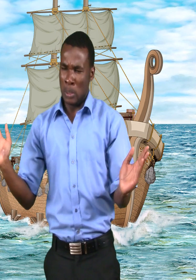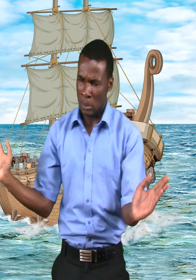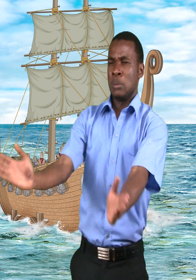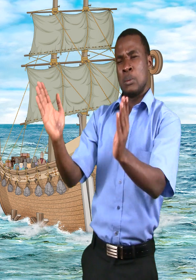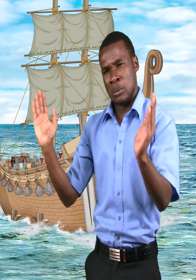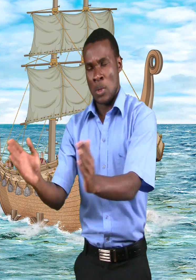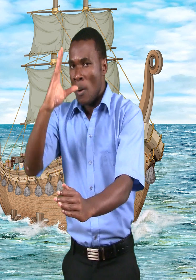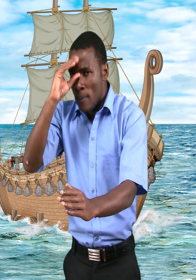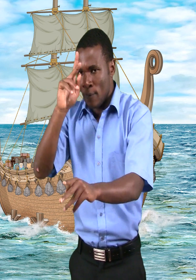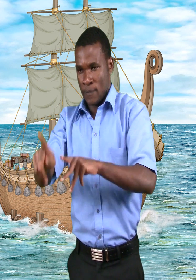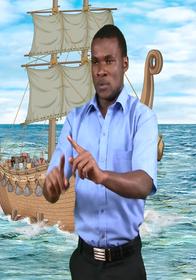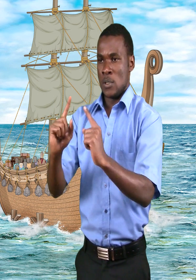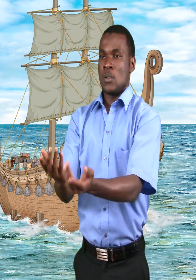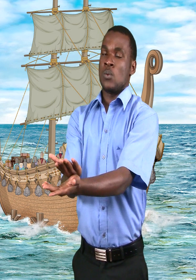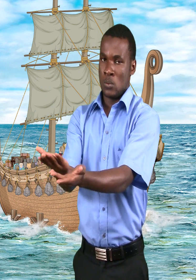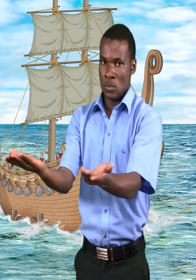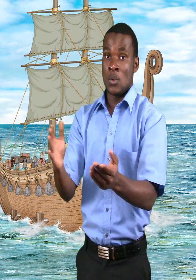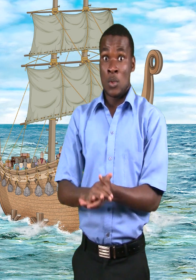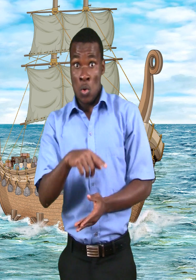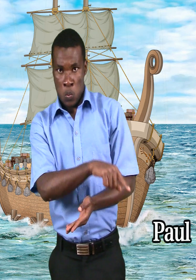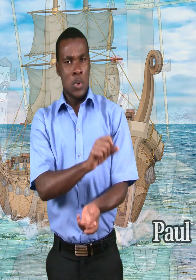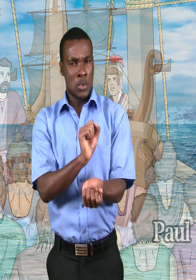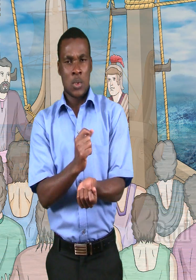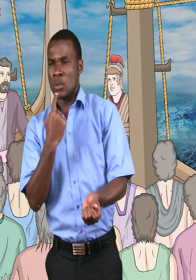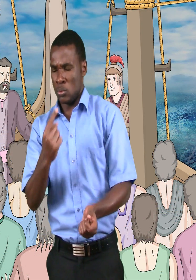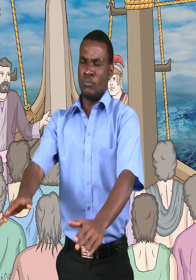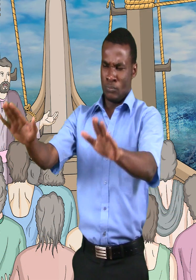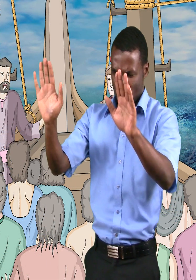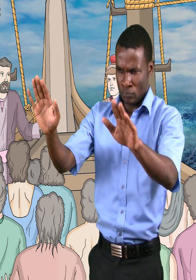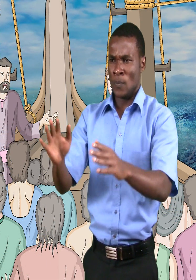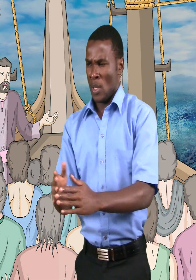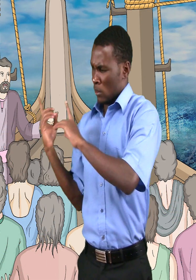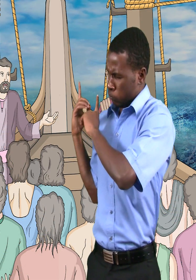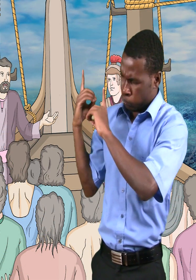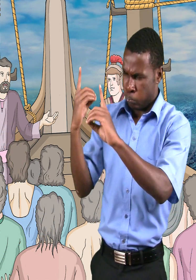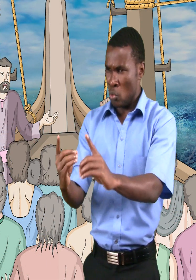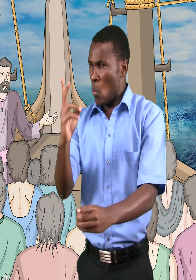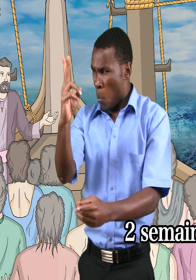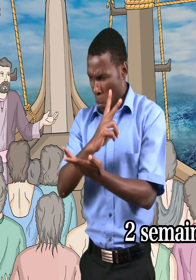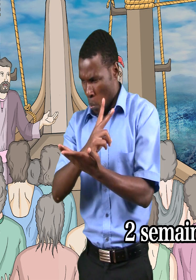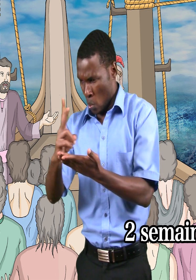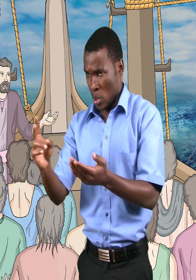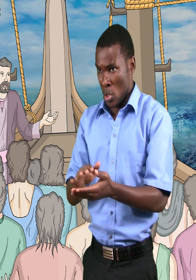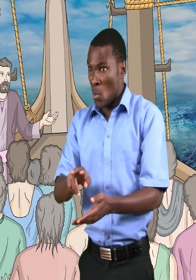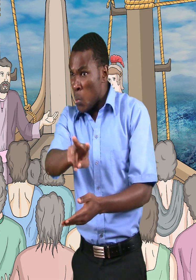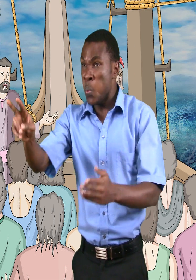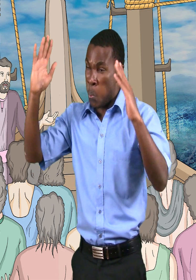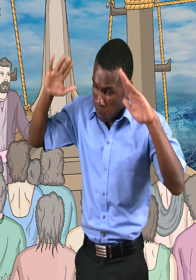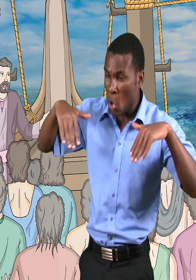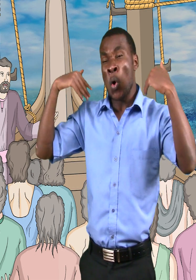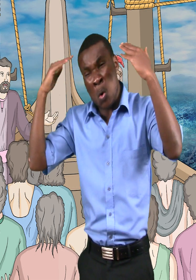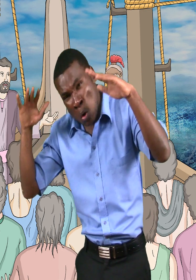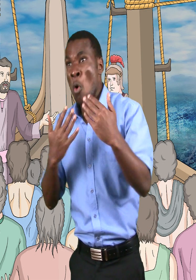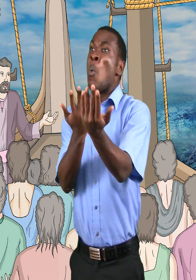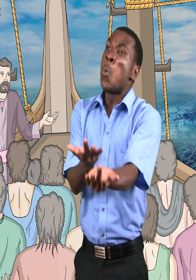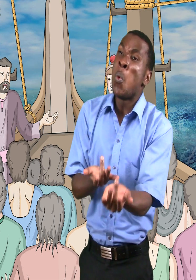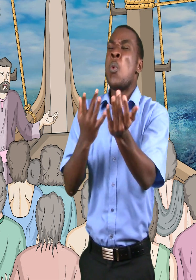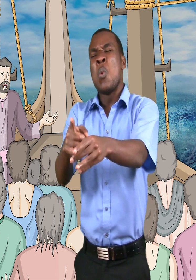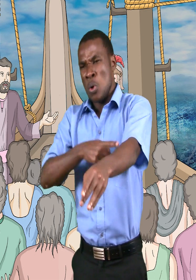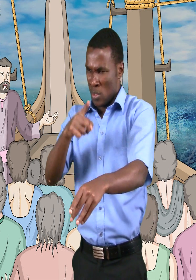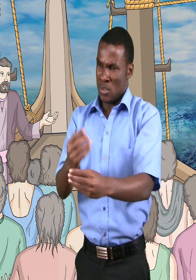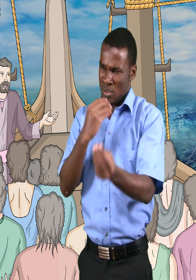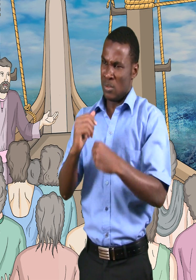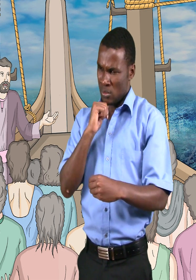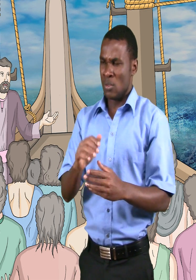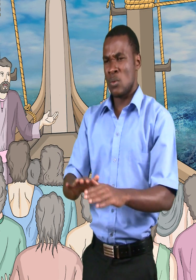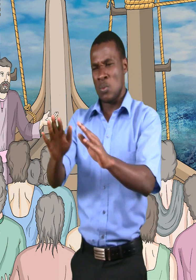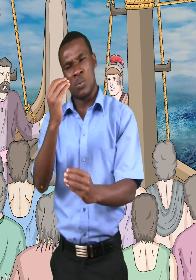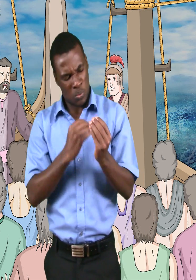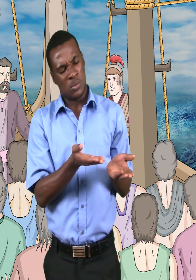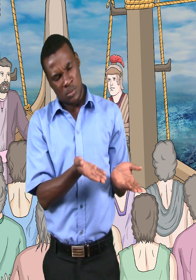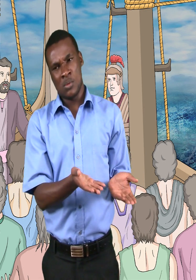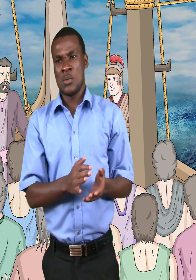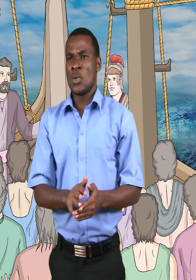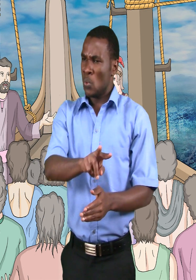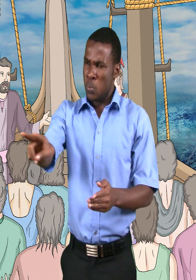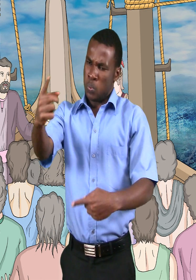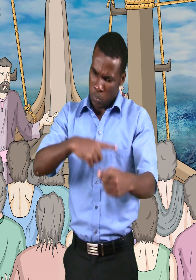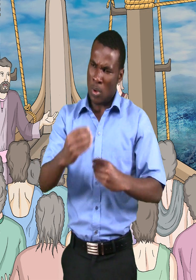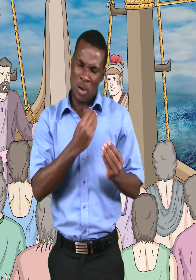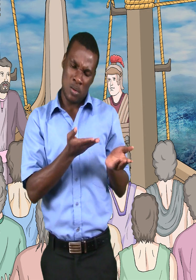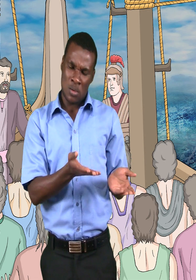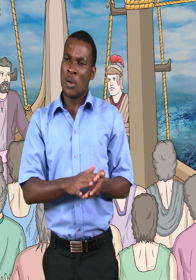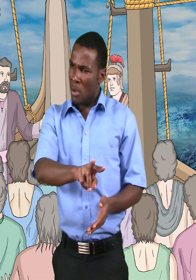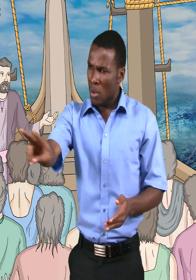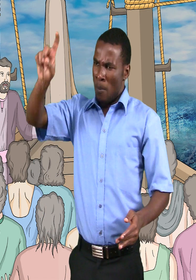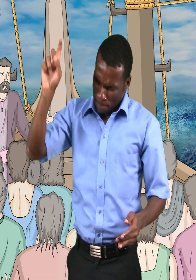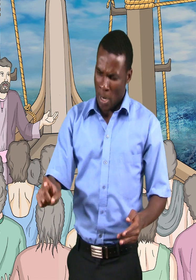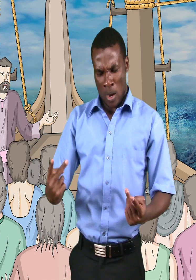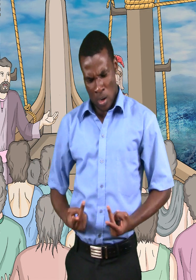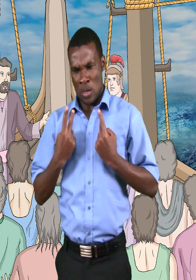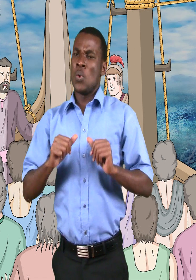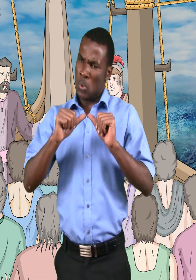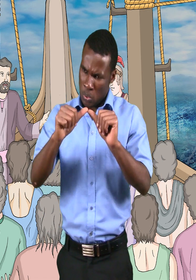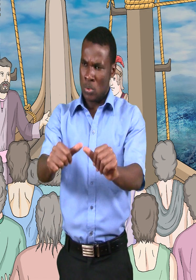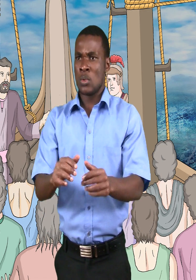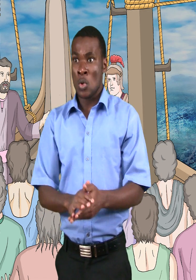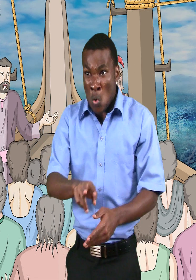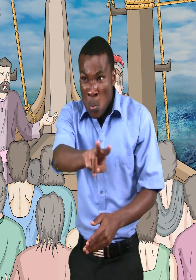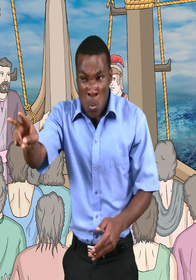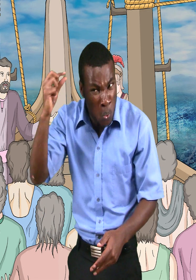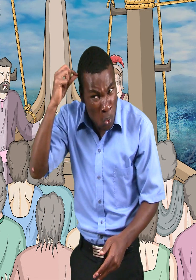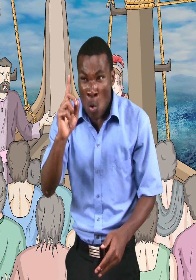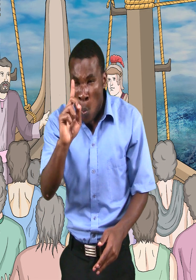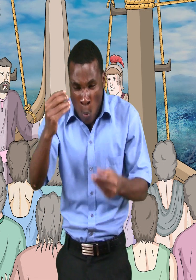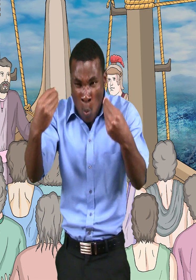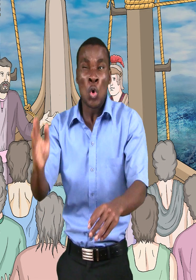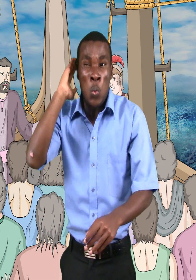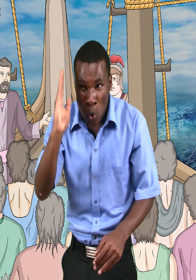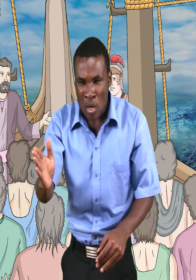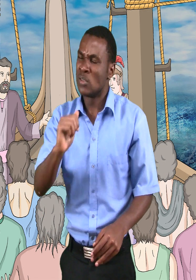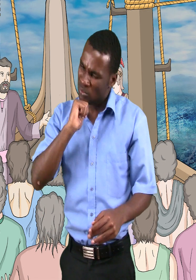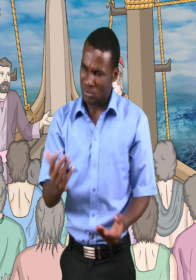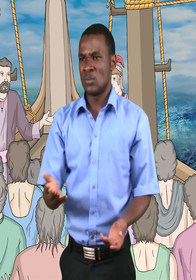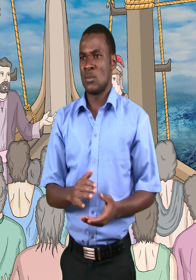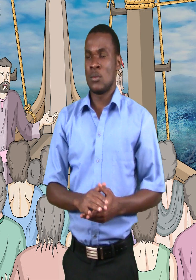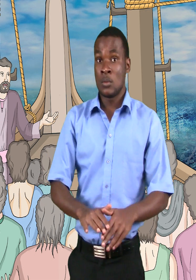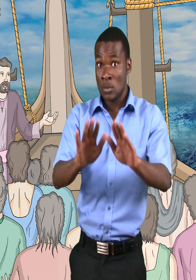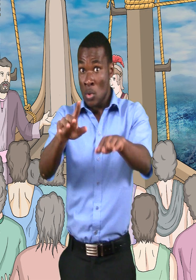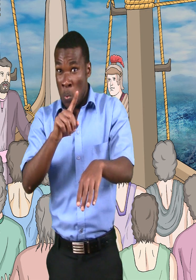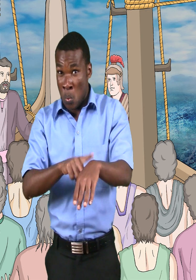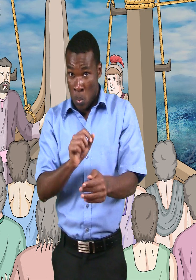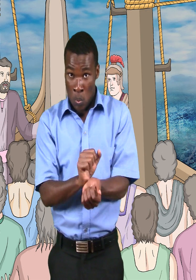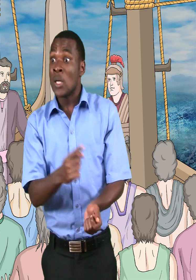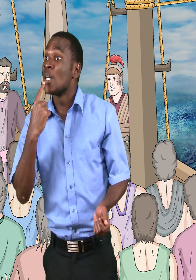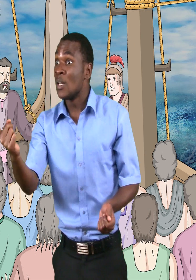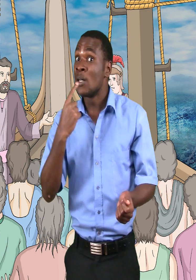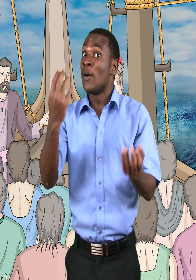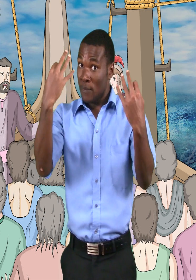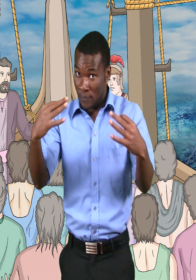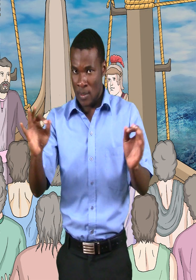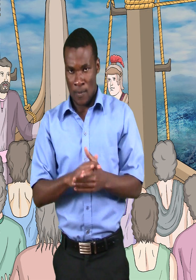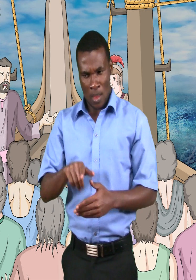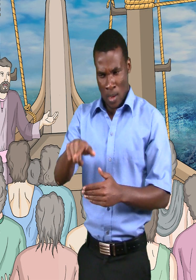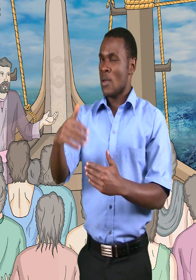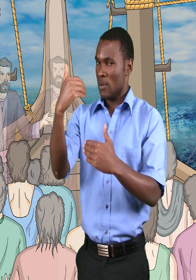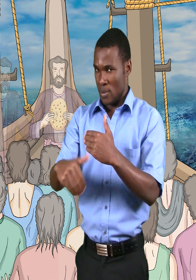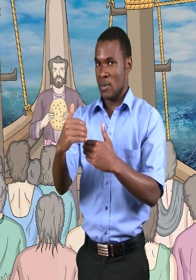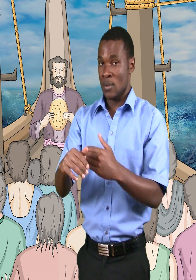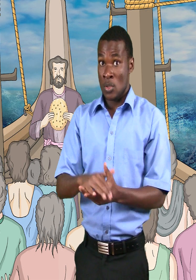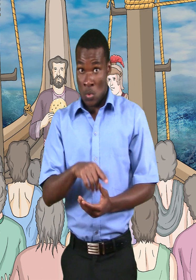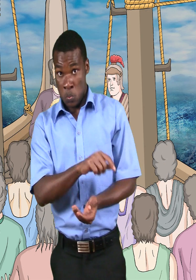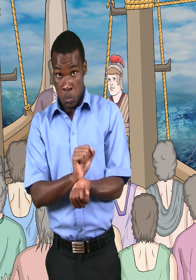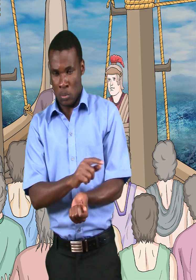So for your own preservation, I urge you to eat something, because not a single hair of your head will be lost.”